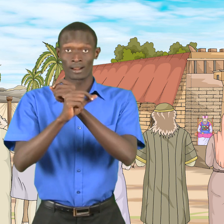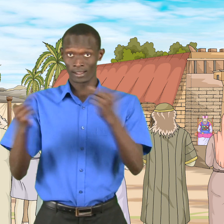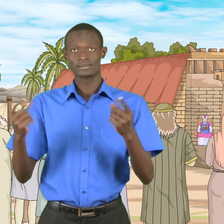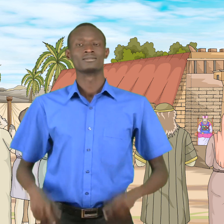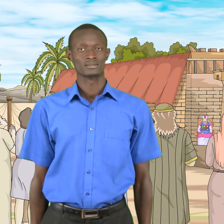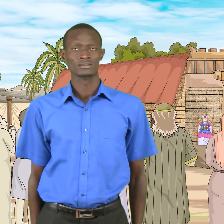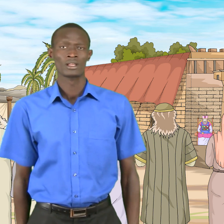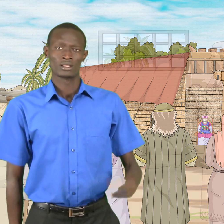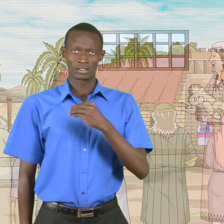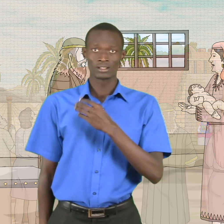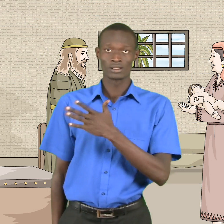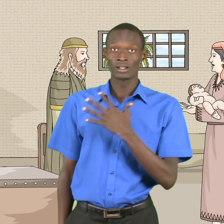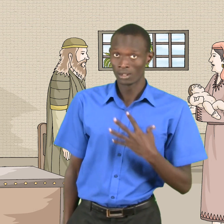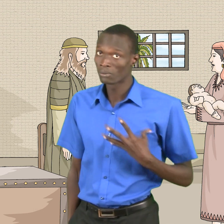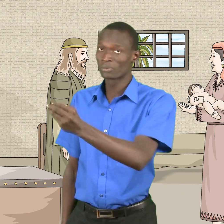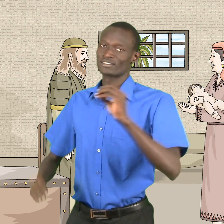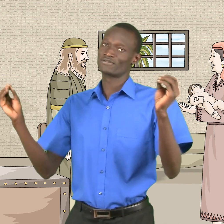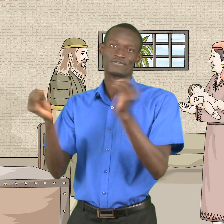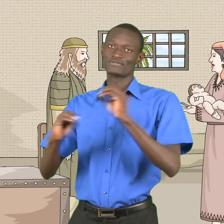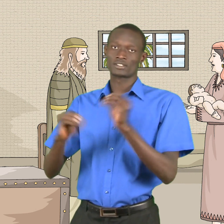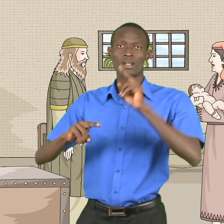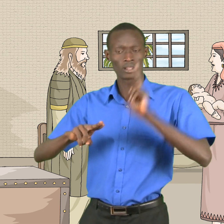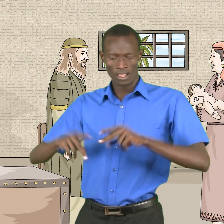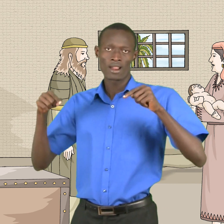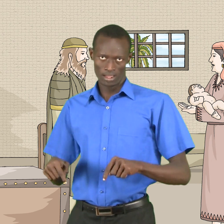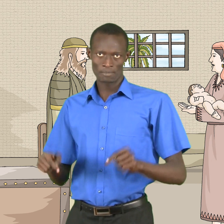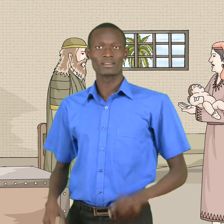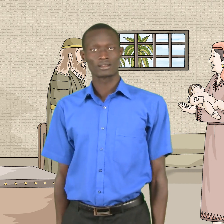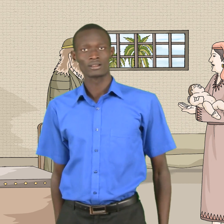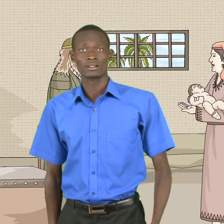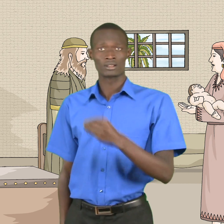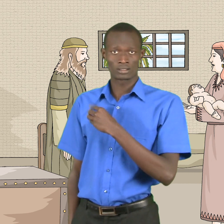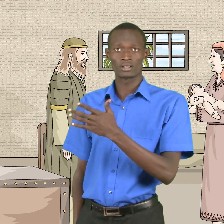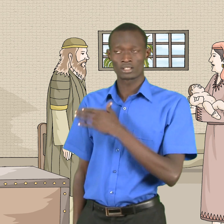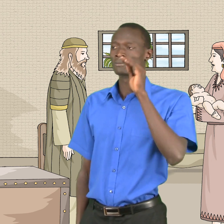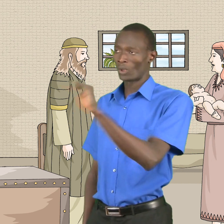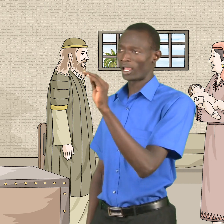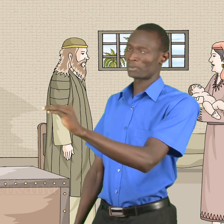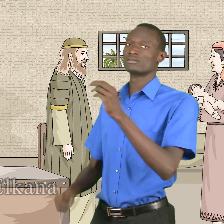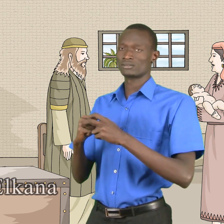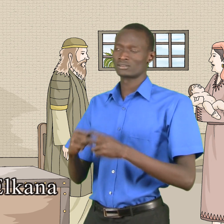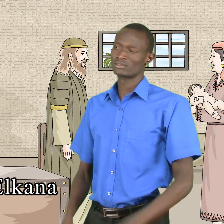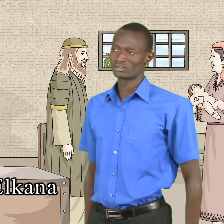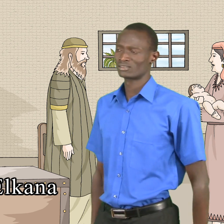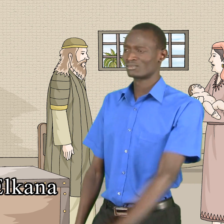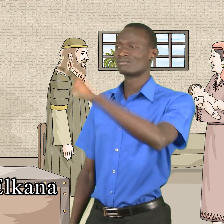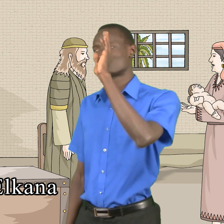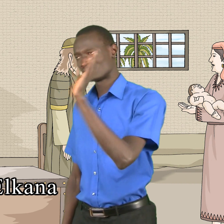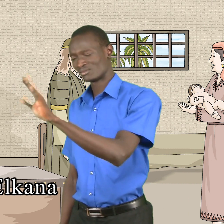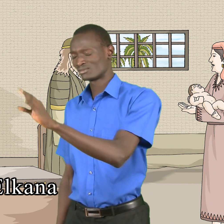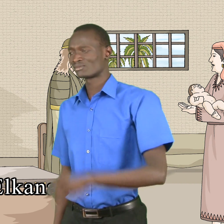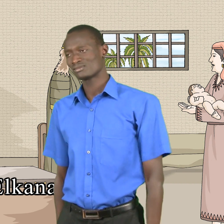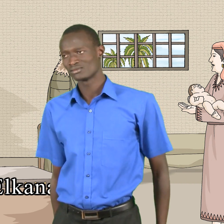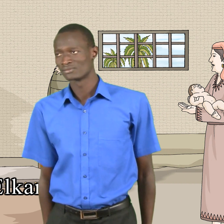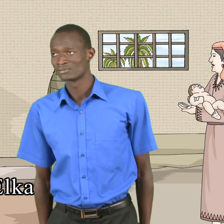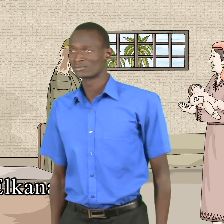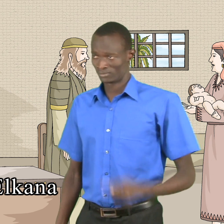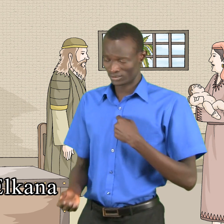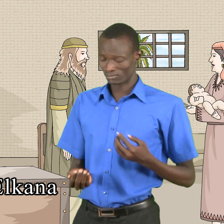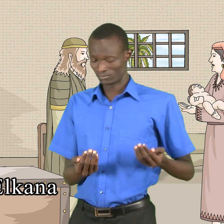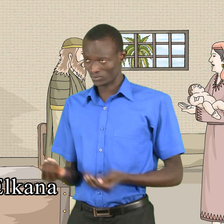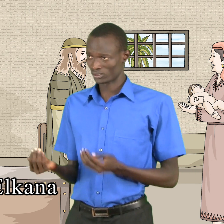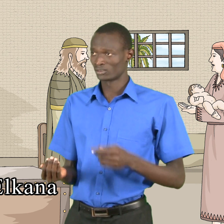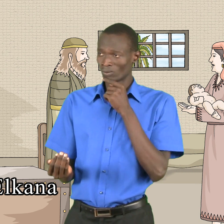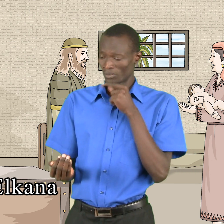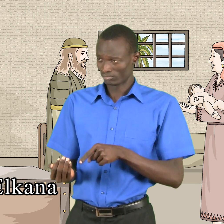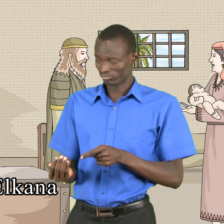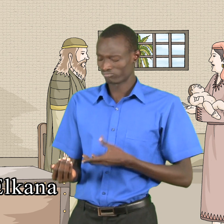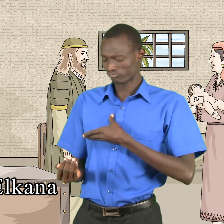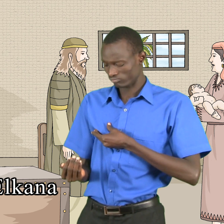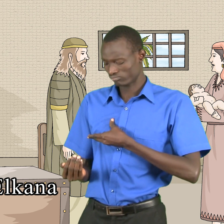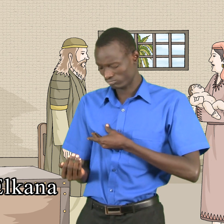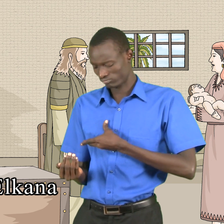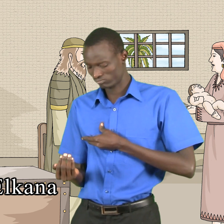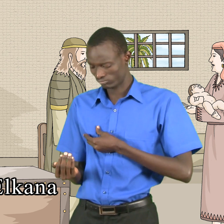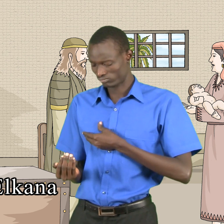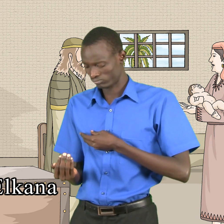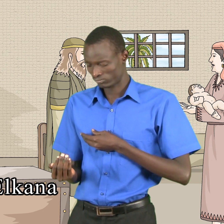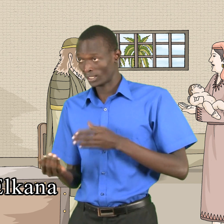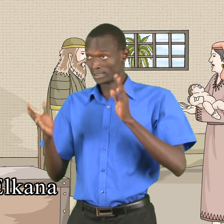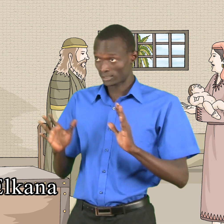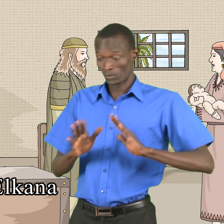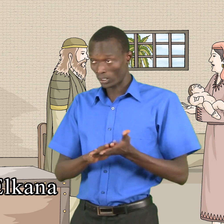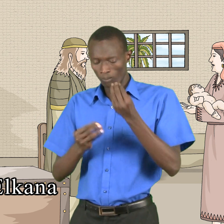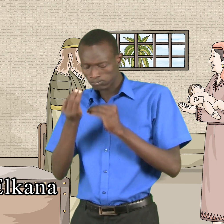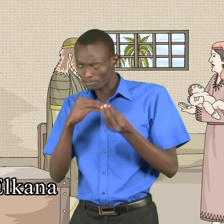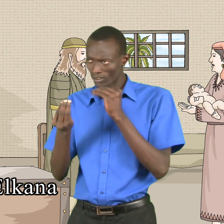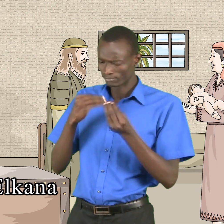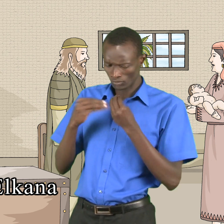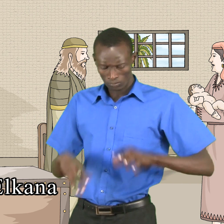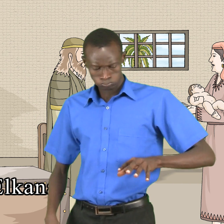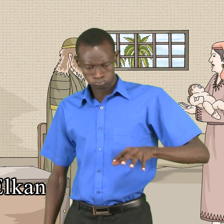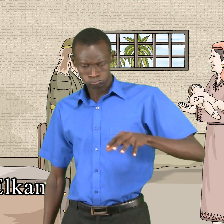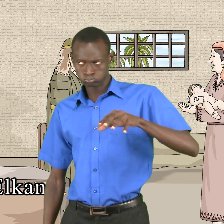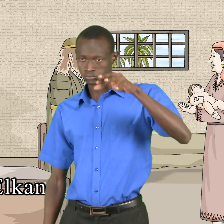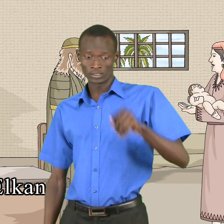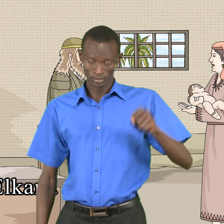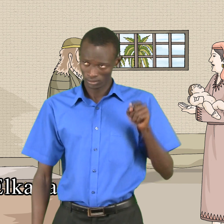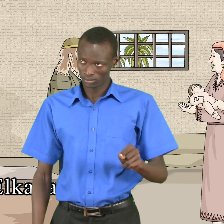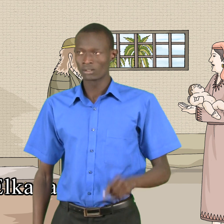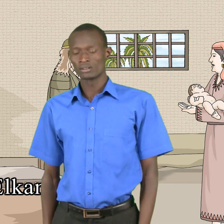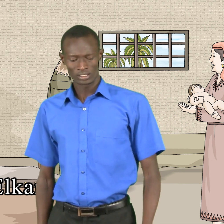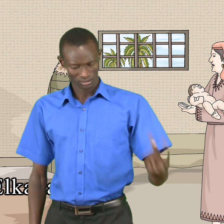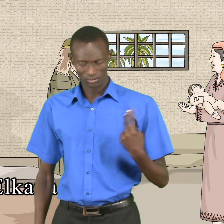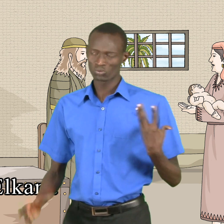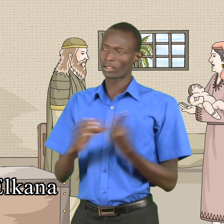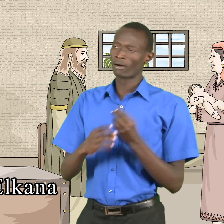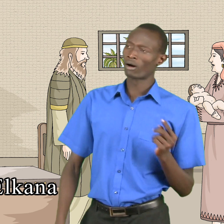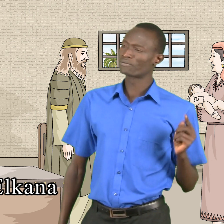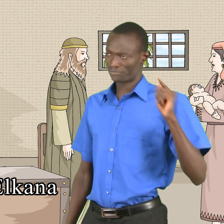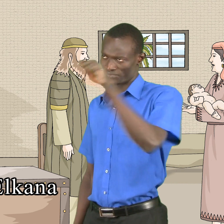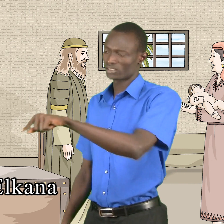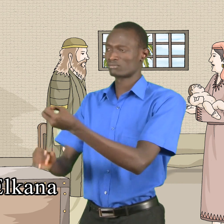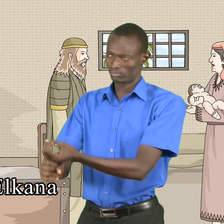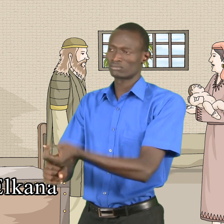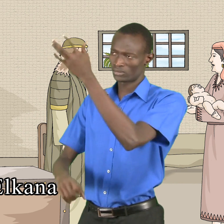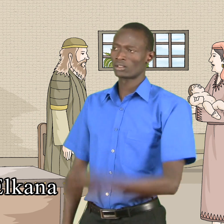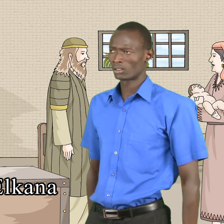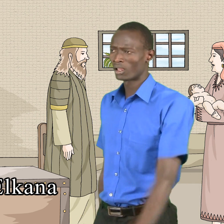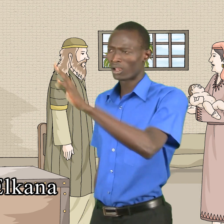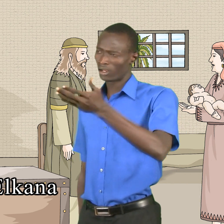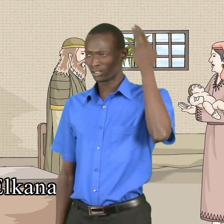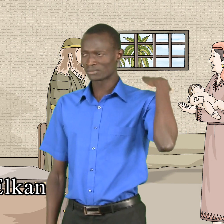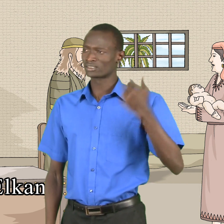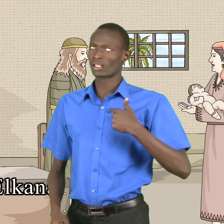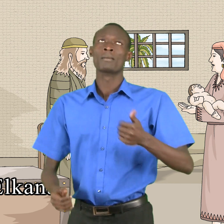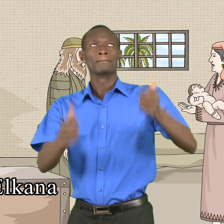“After the boy is weaned,” she said to her husband, “I will take him to appear before the LORD and to stay there permanently.”